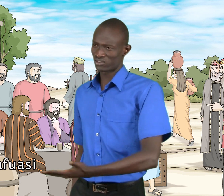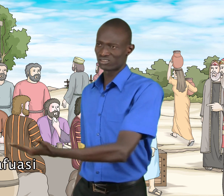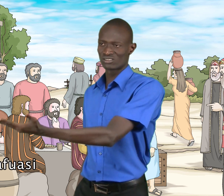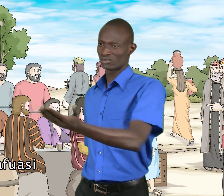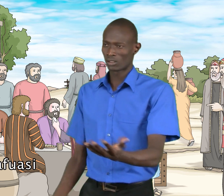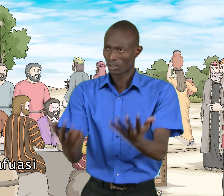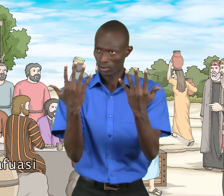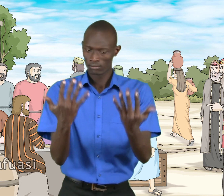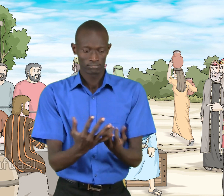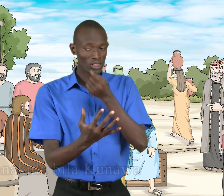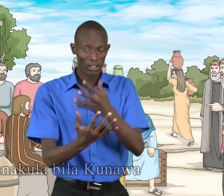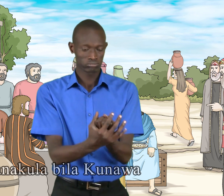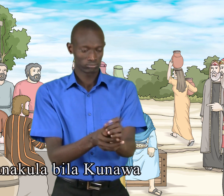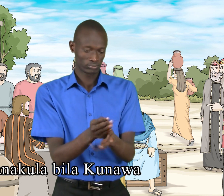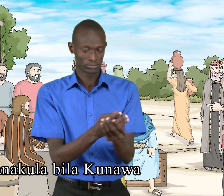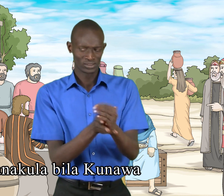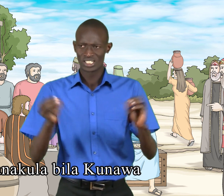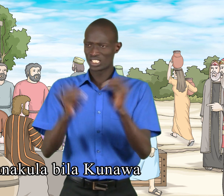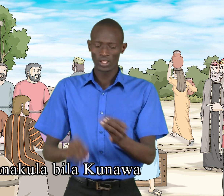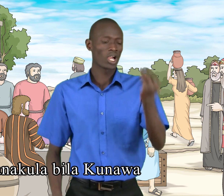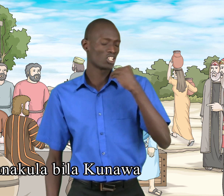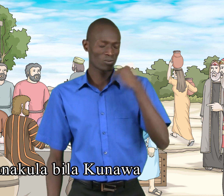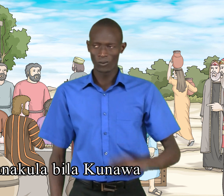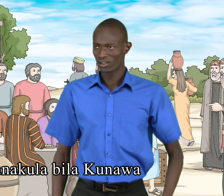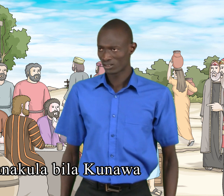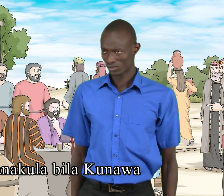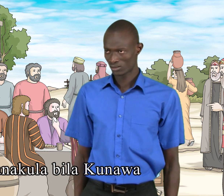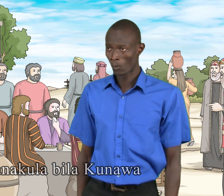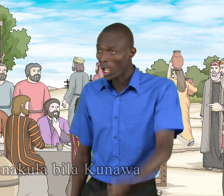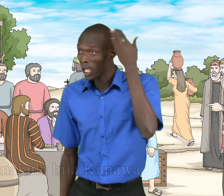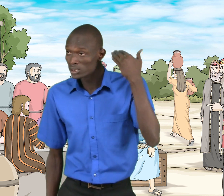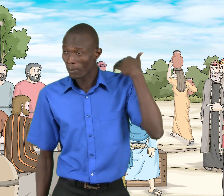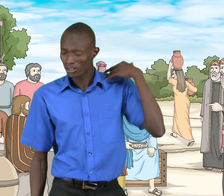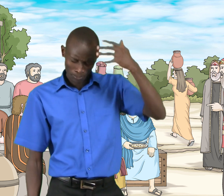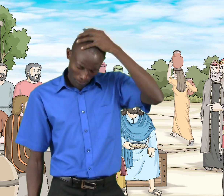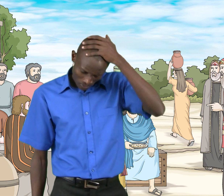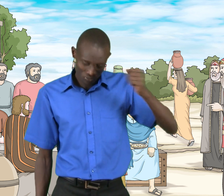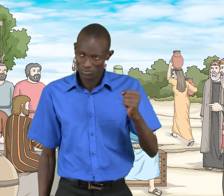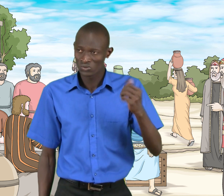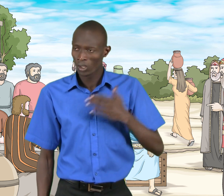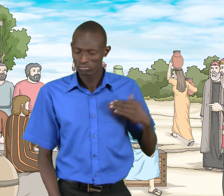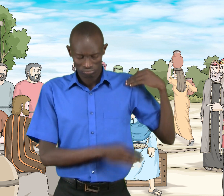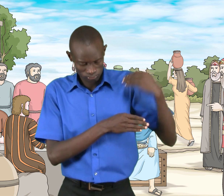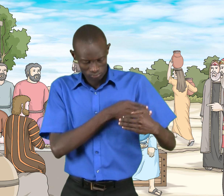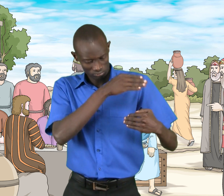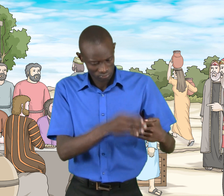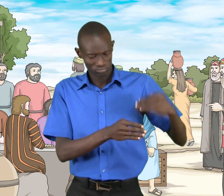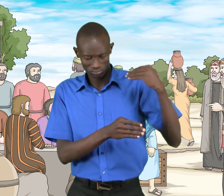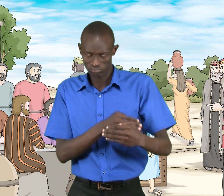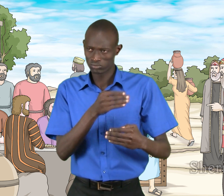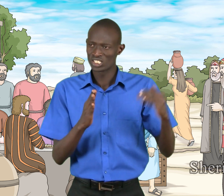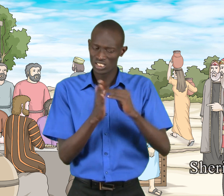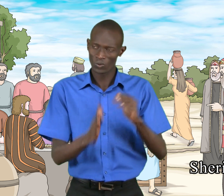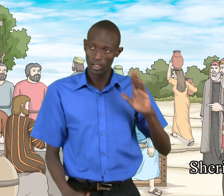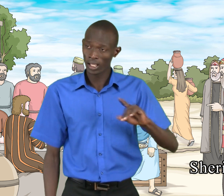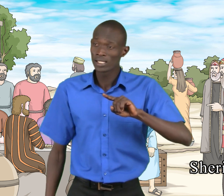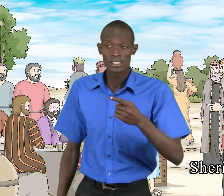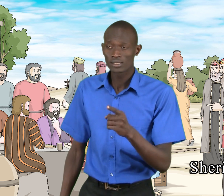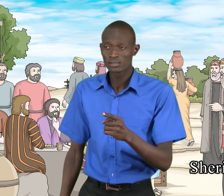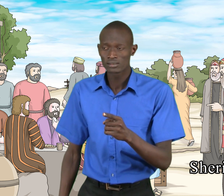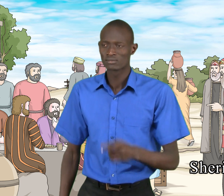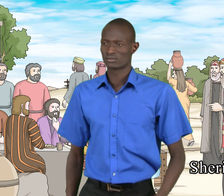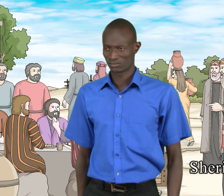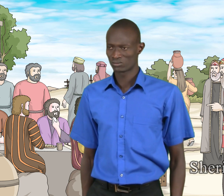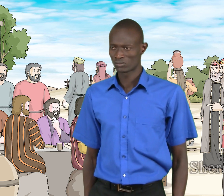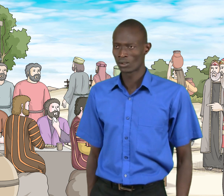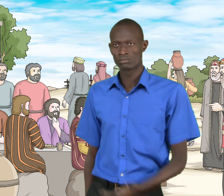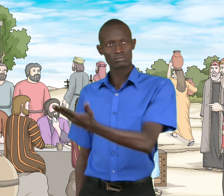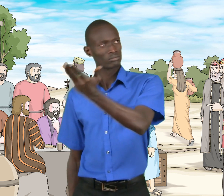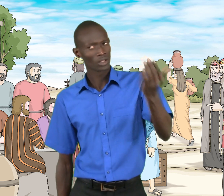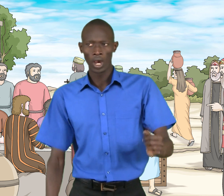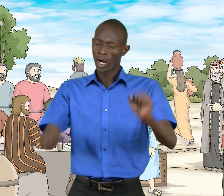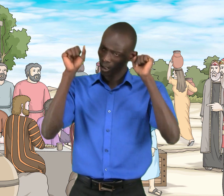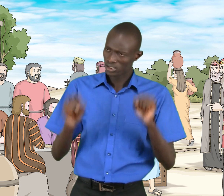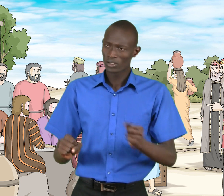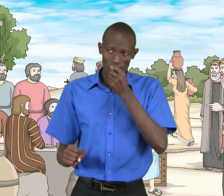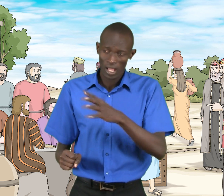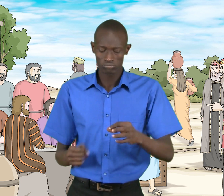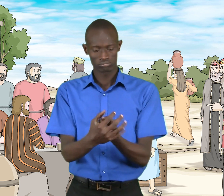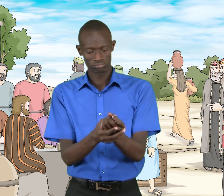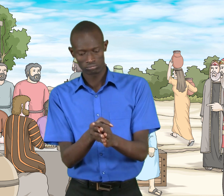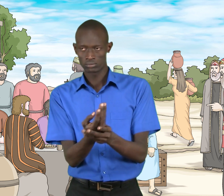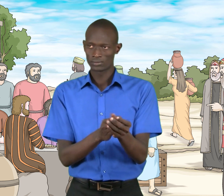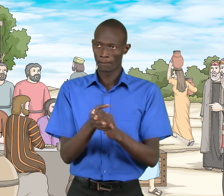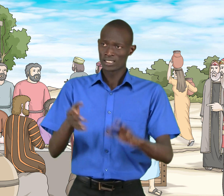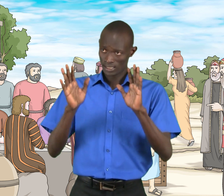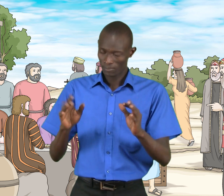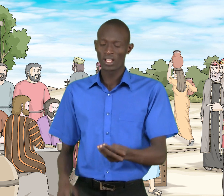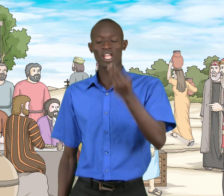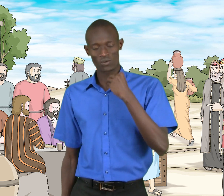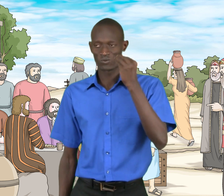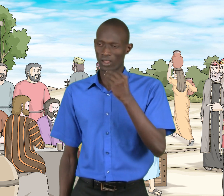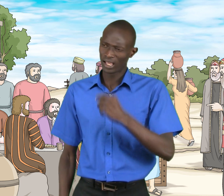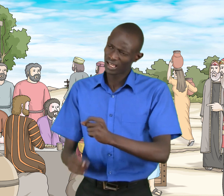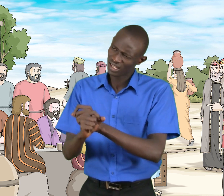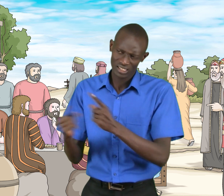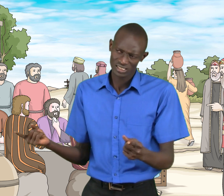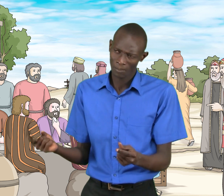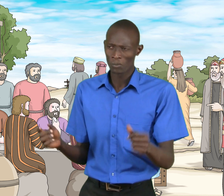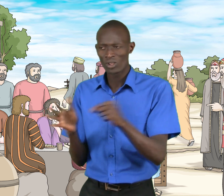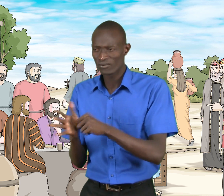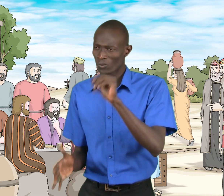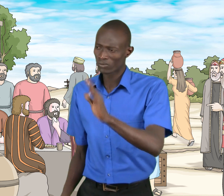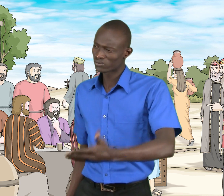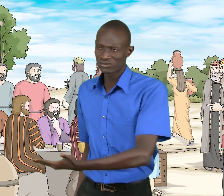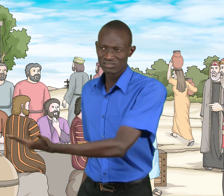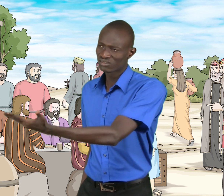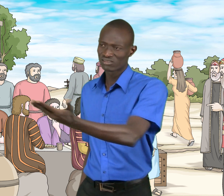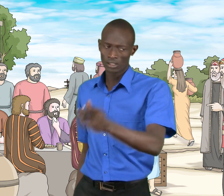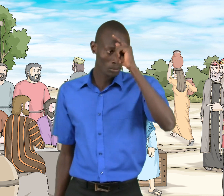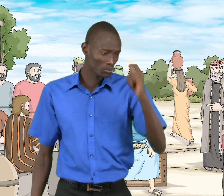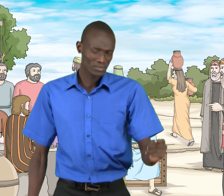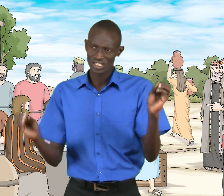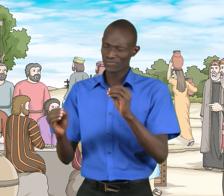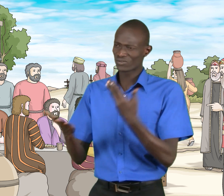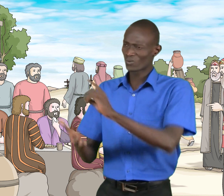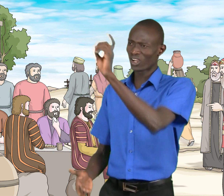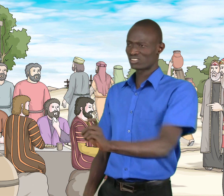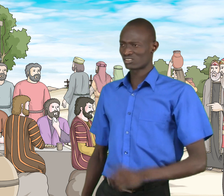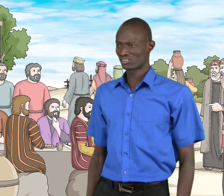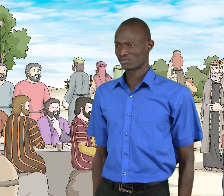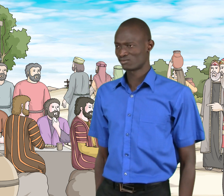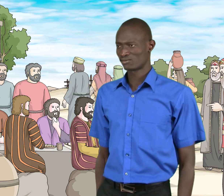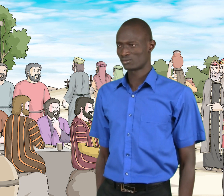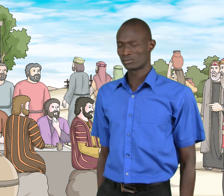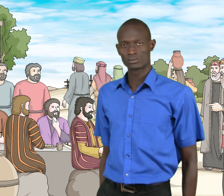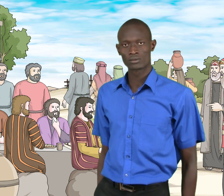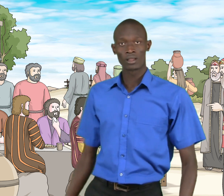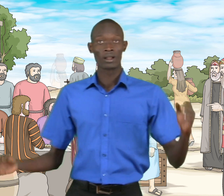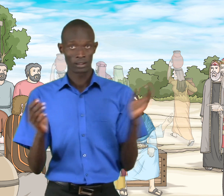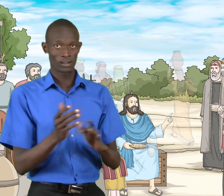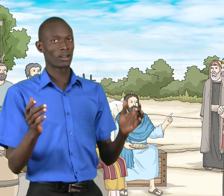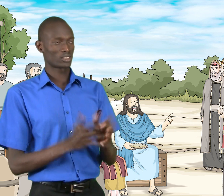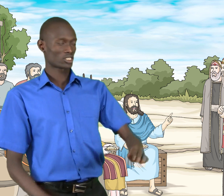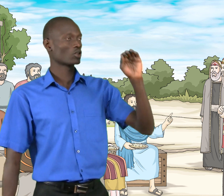They do not wash their hands before they eat.”